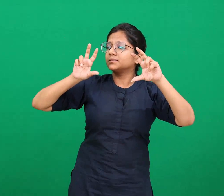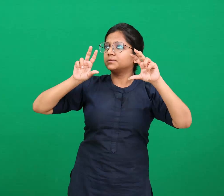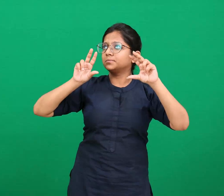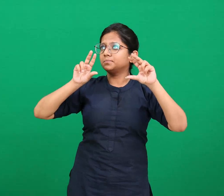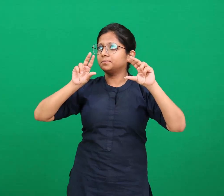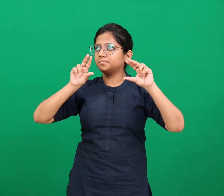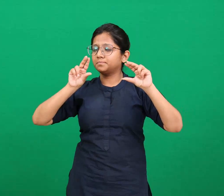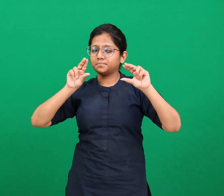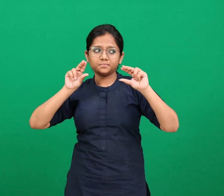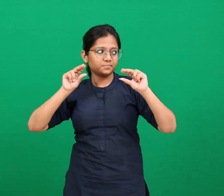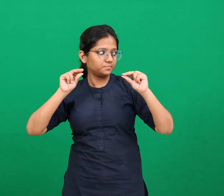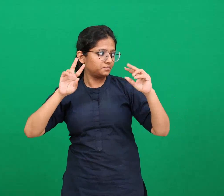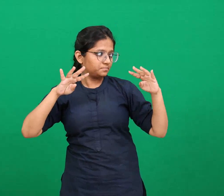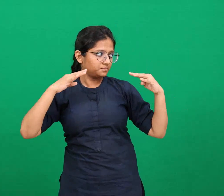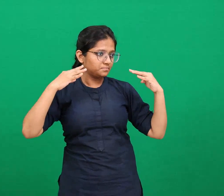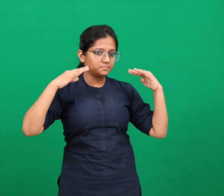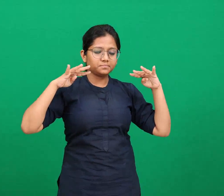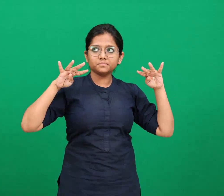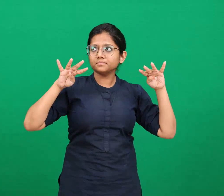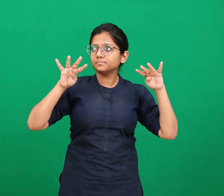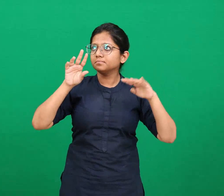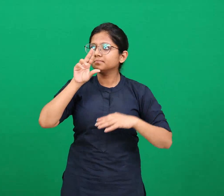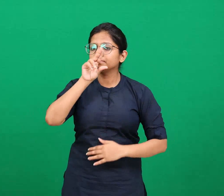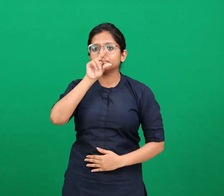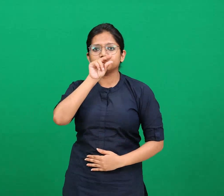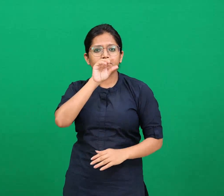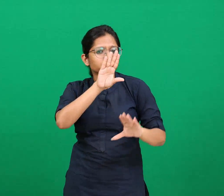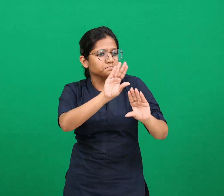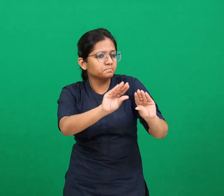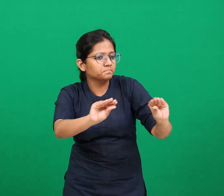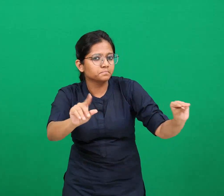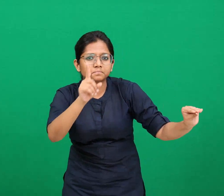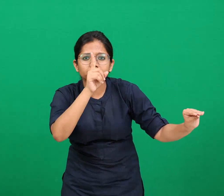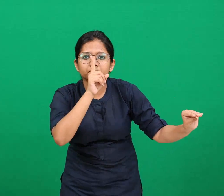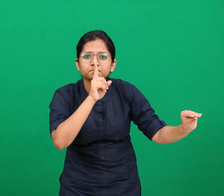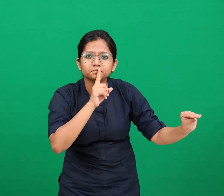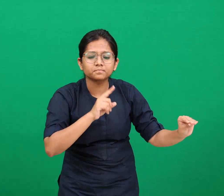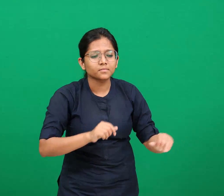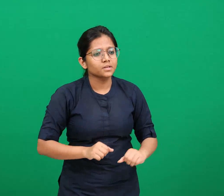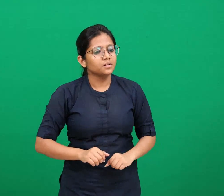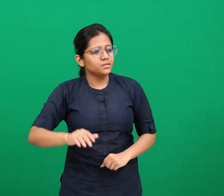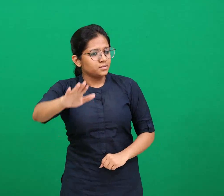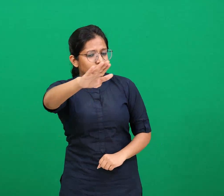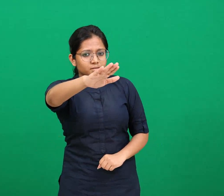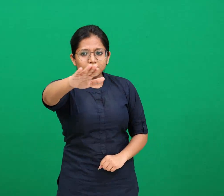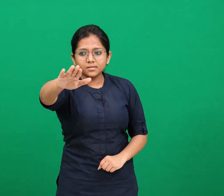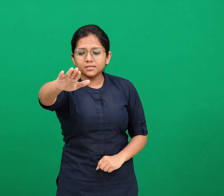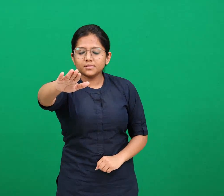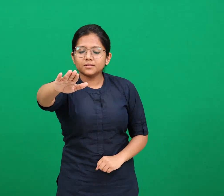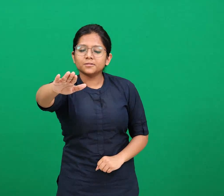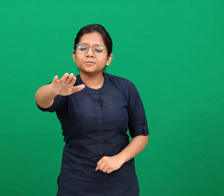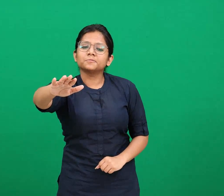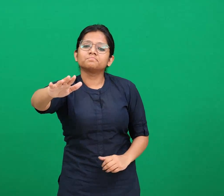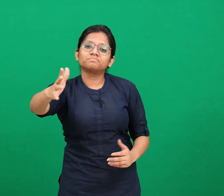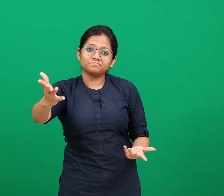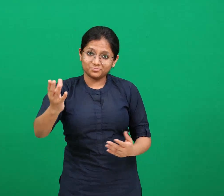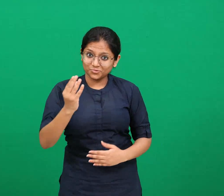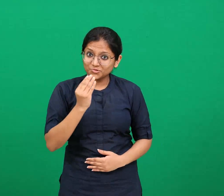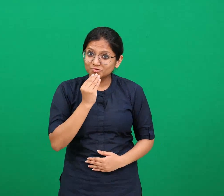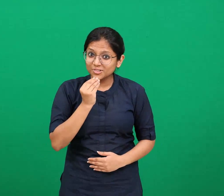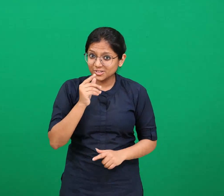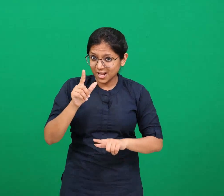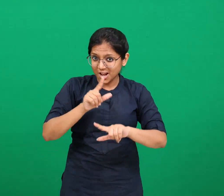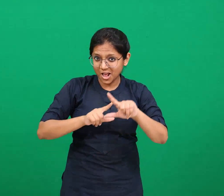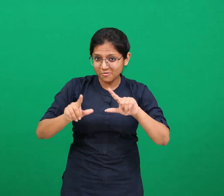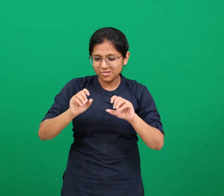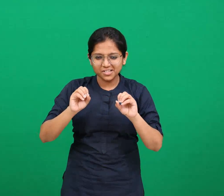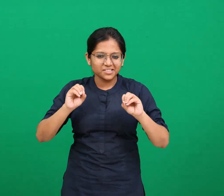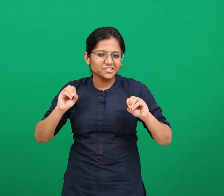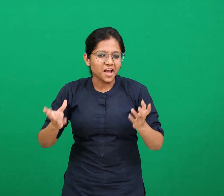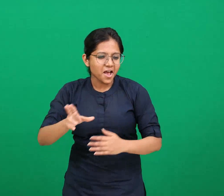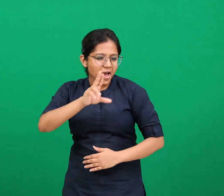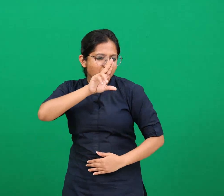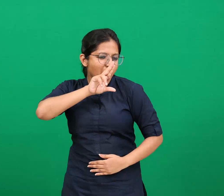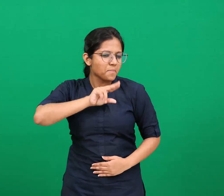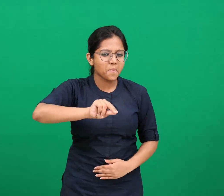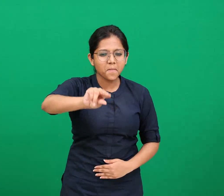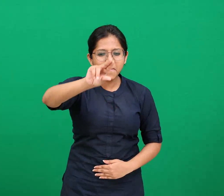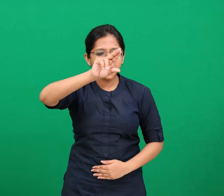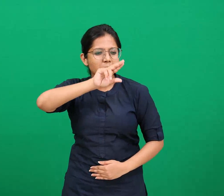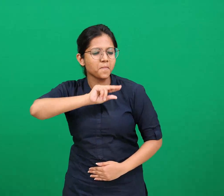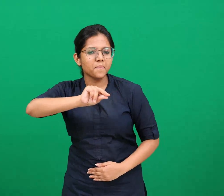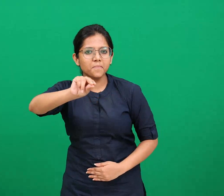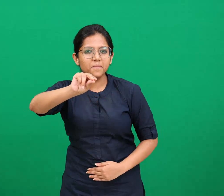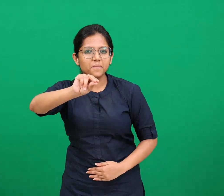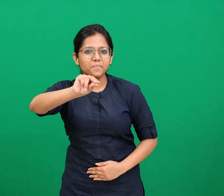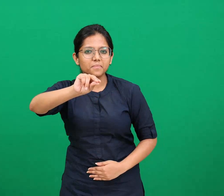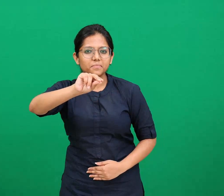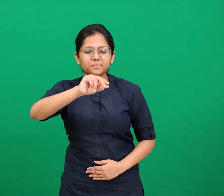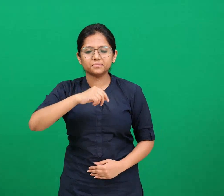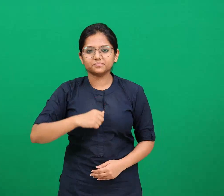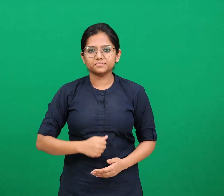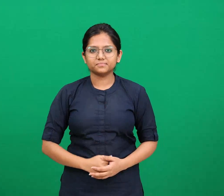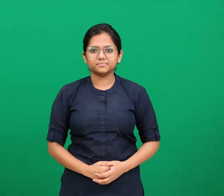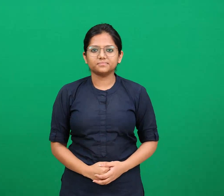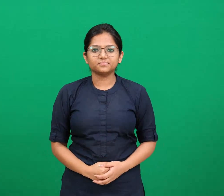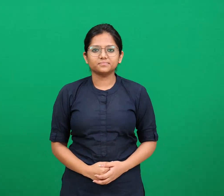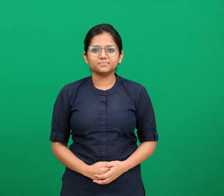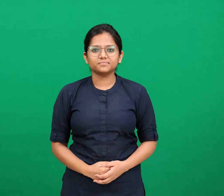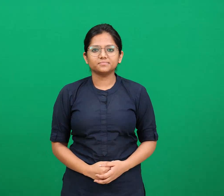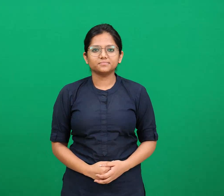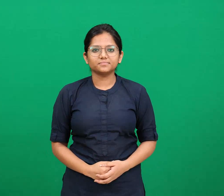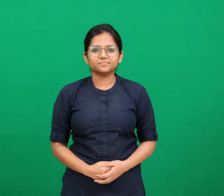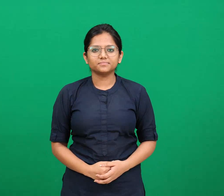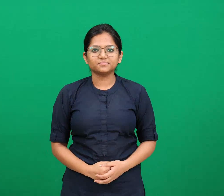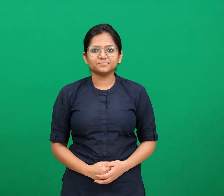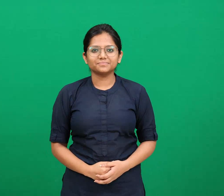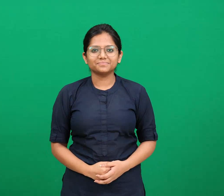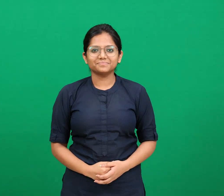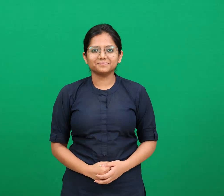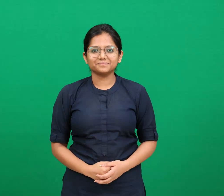A great hush came over the crowd, and he addressed them in Hebrew: